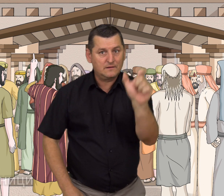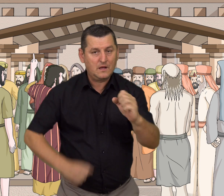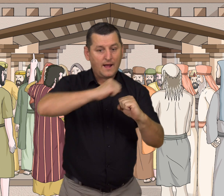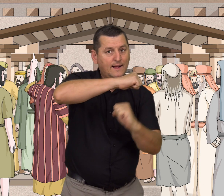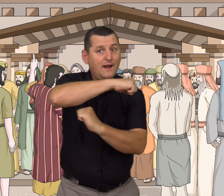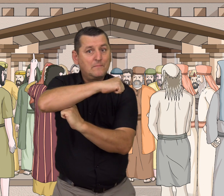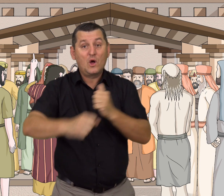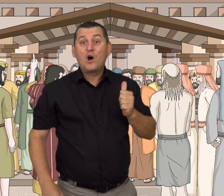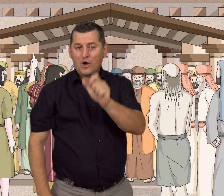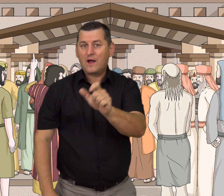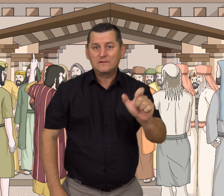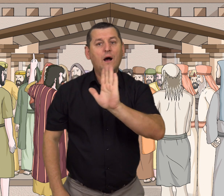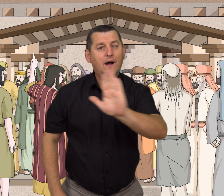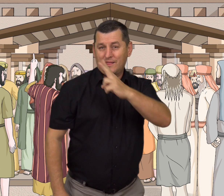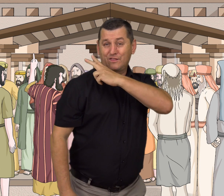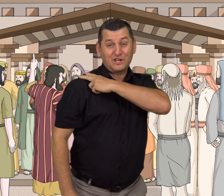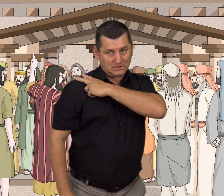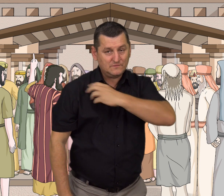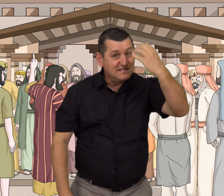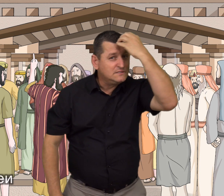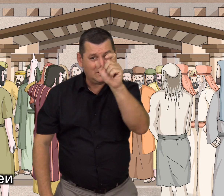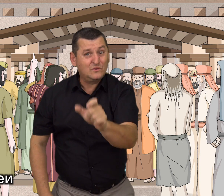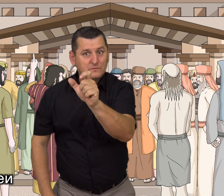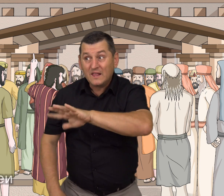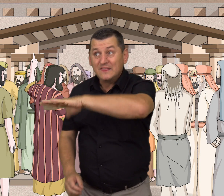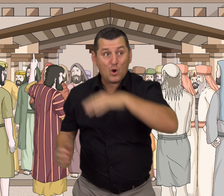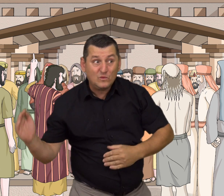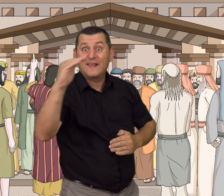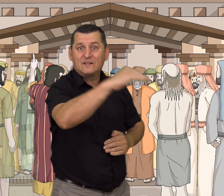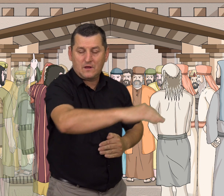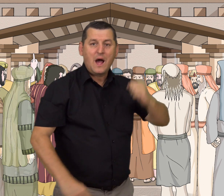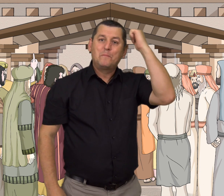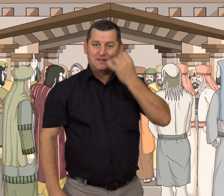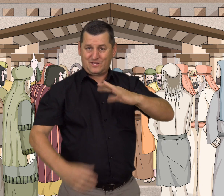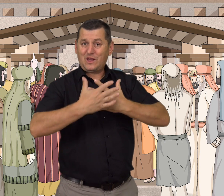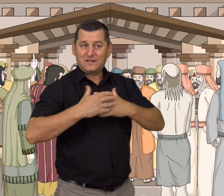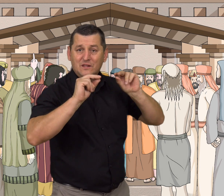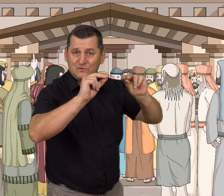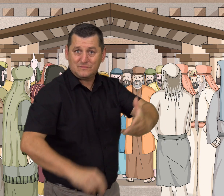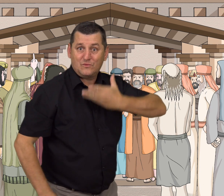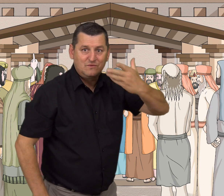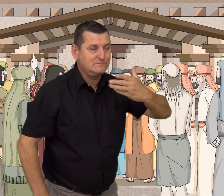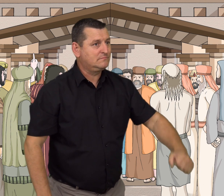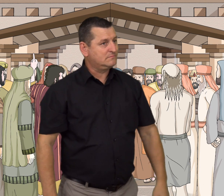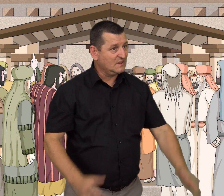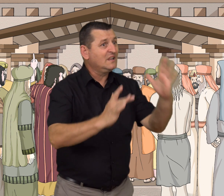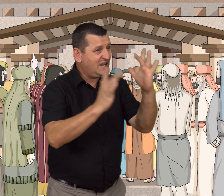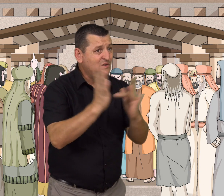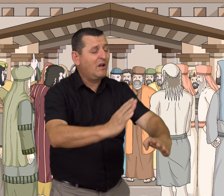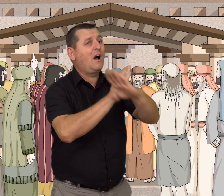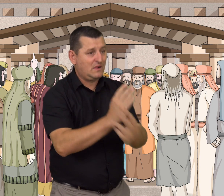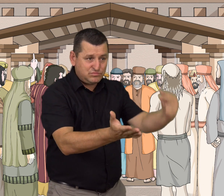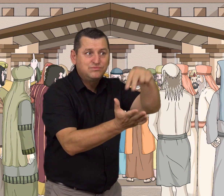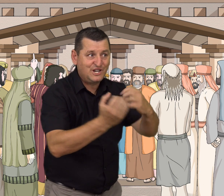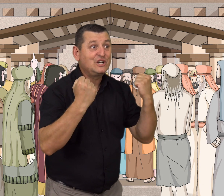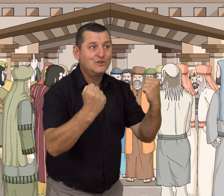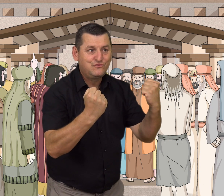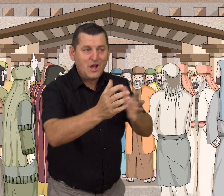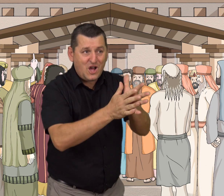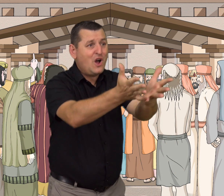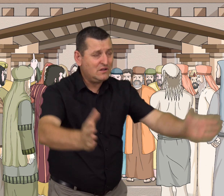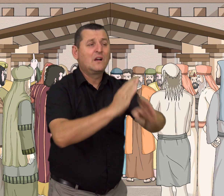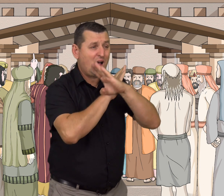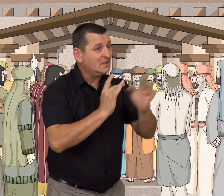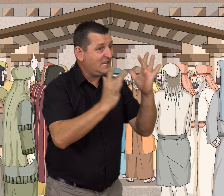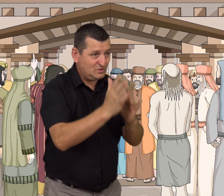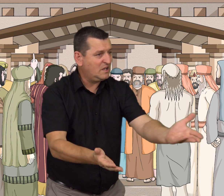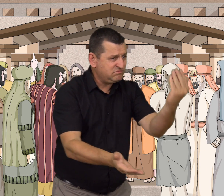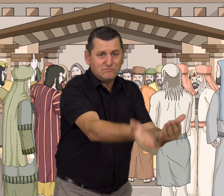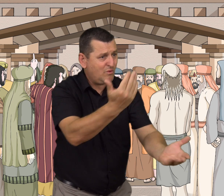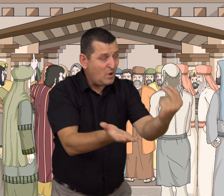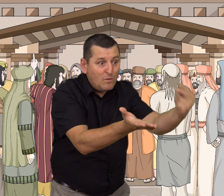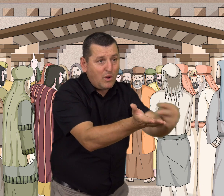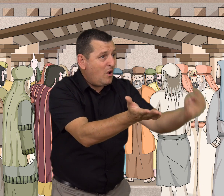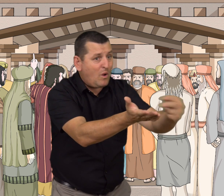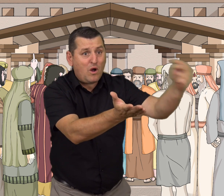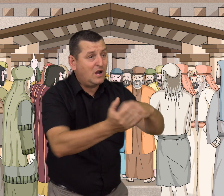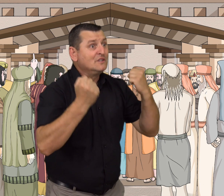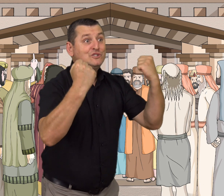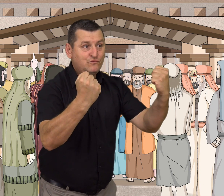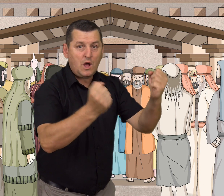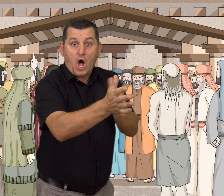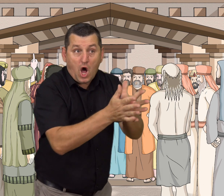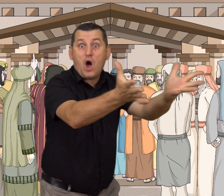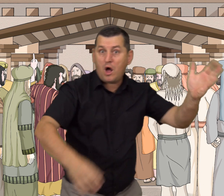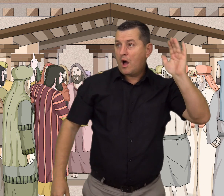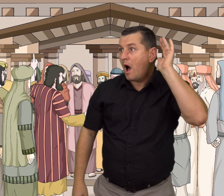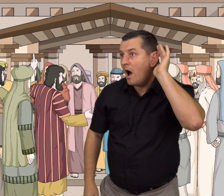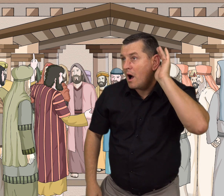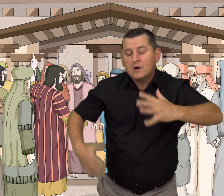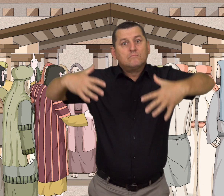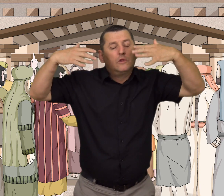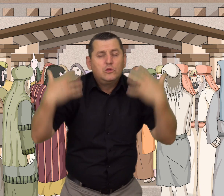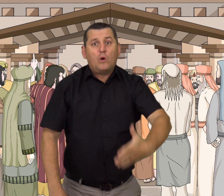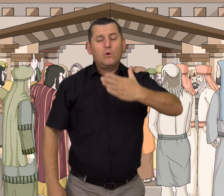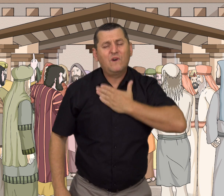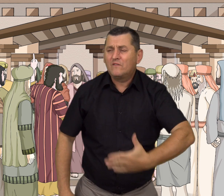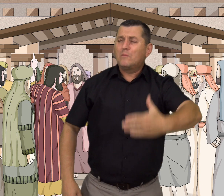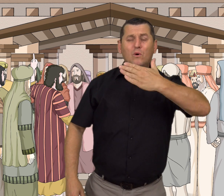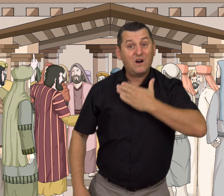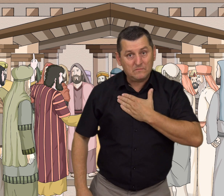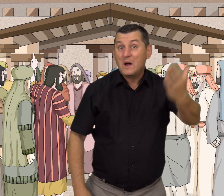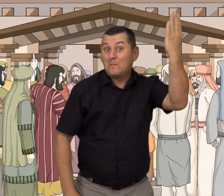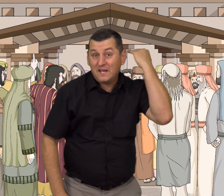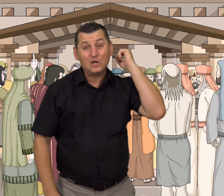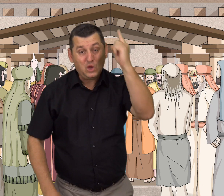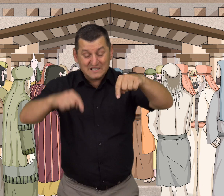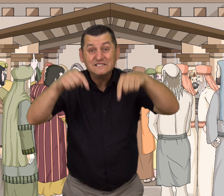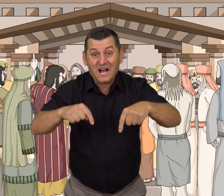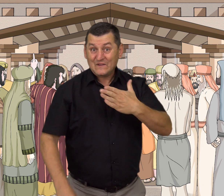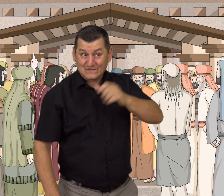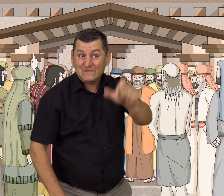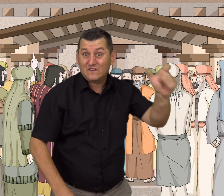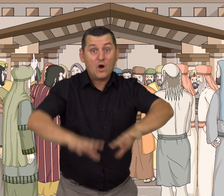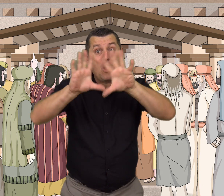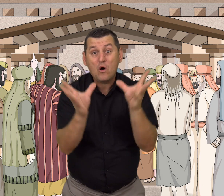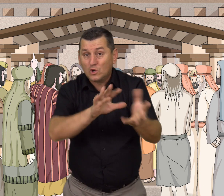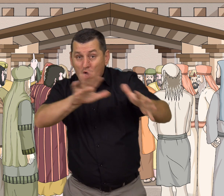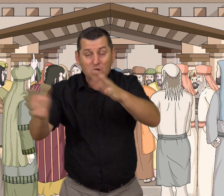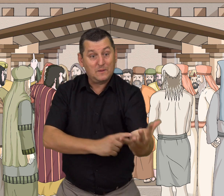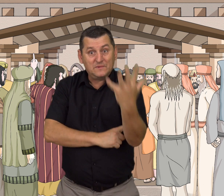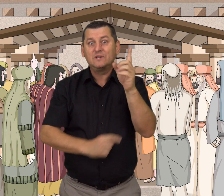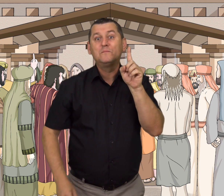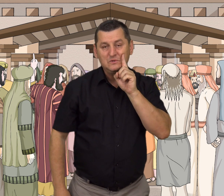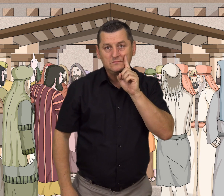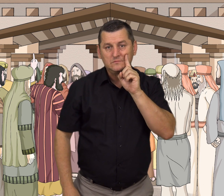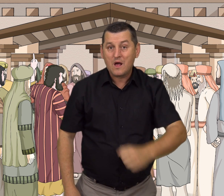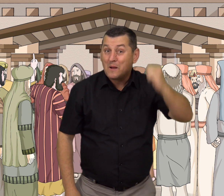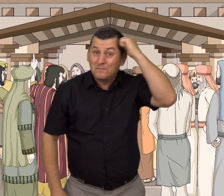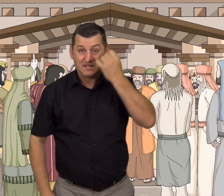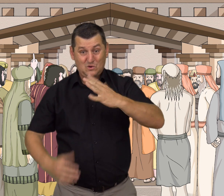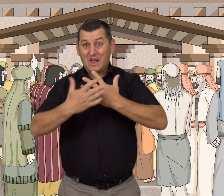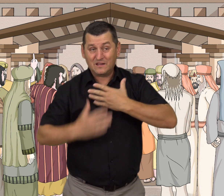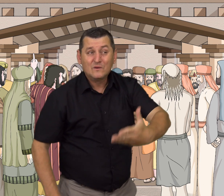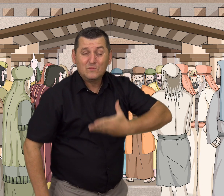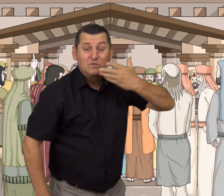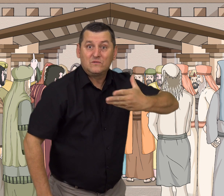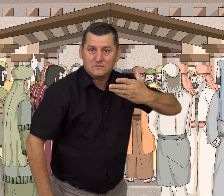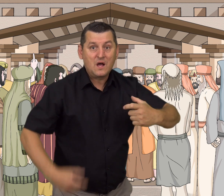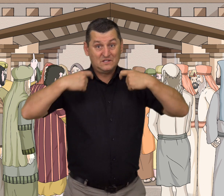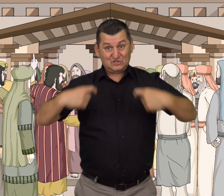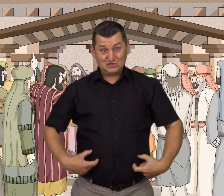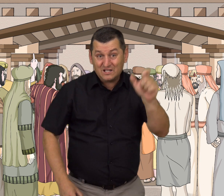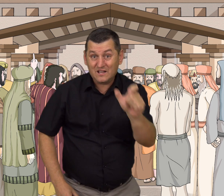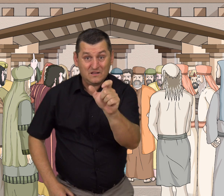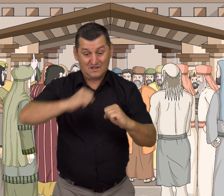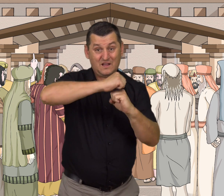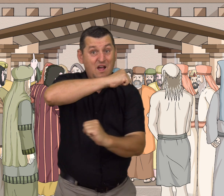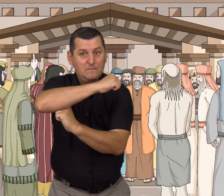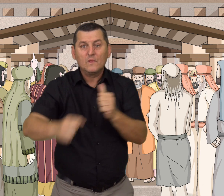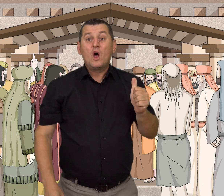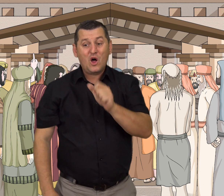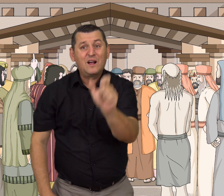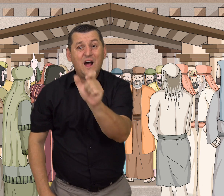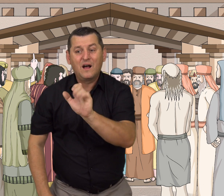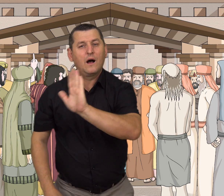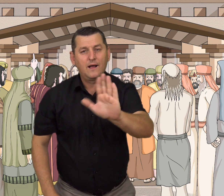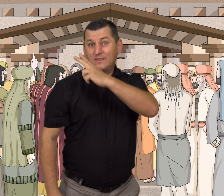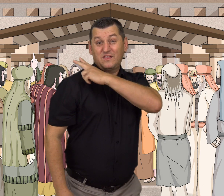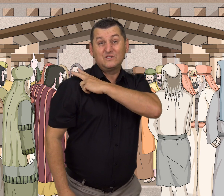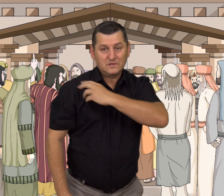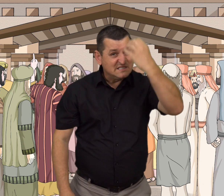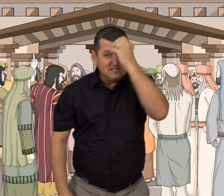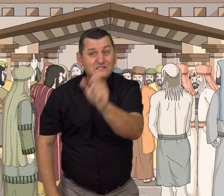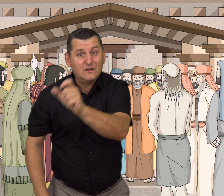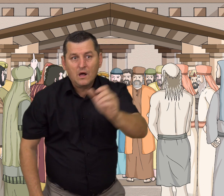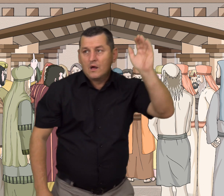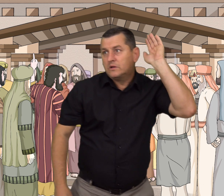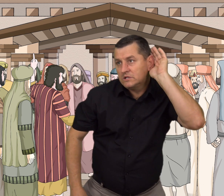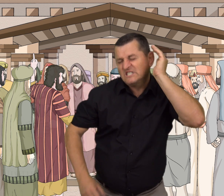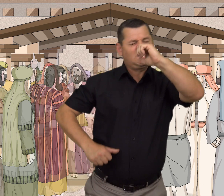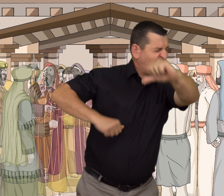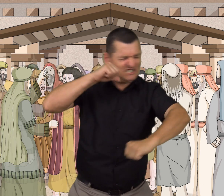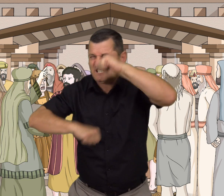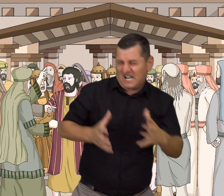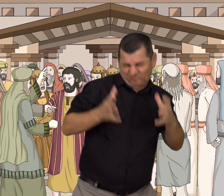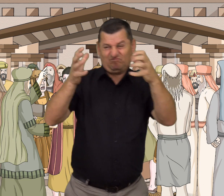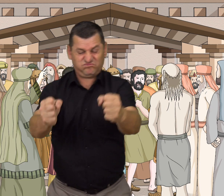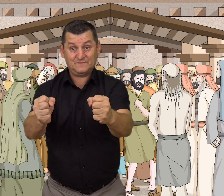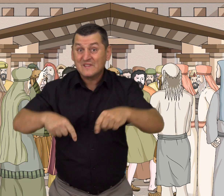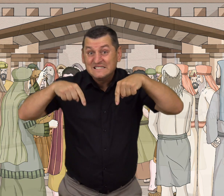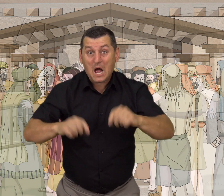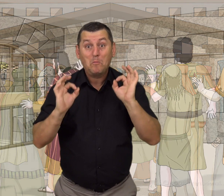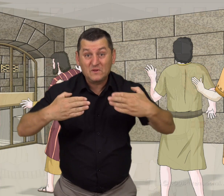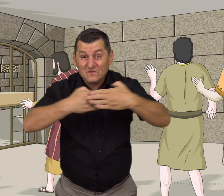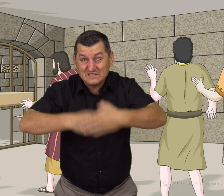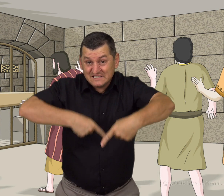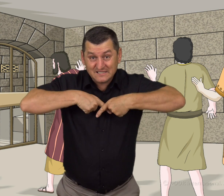While Peter and John were speaking to the people, the priests and the captain of the temple guard and the Sadducees came up to them, greatly disturbed that they were teaching the people and proclaiming in Jesus the resurrection of the dead.